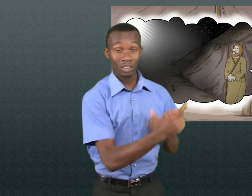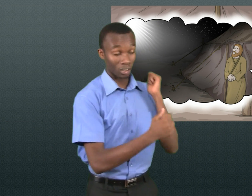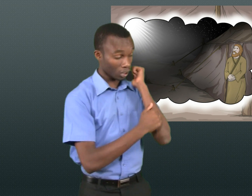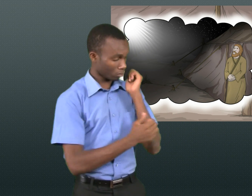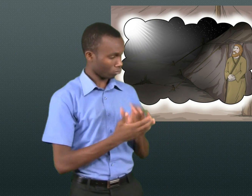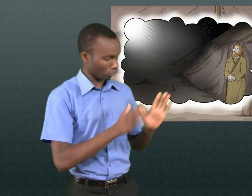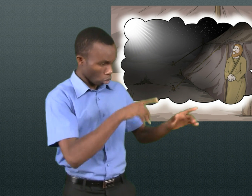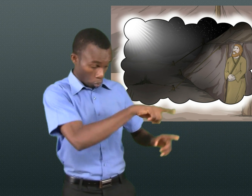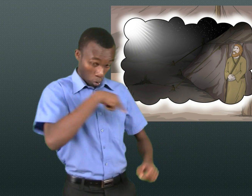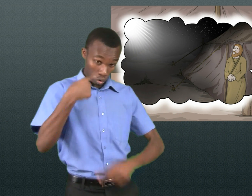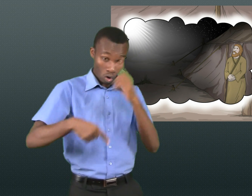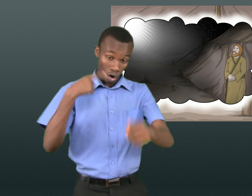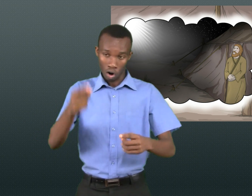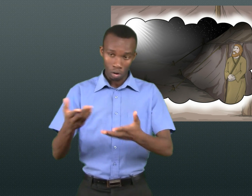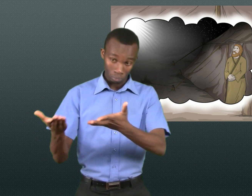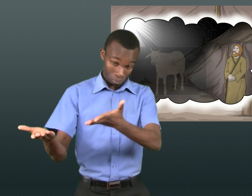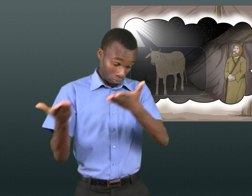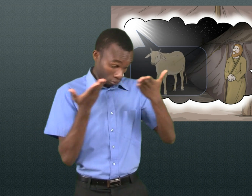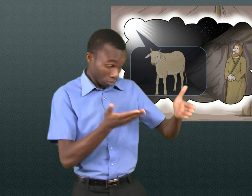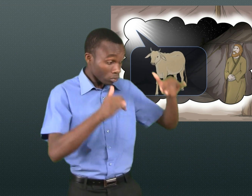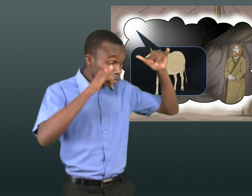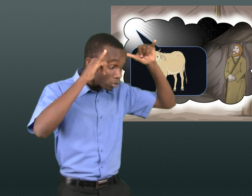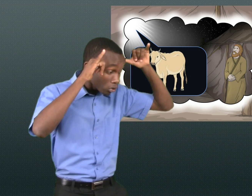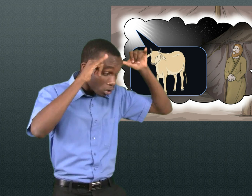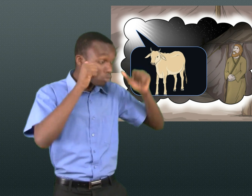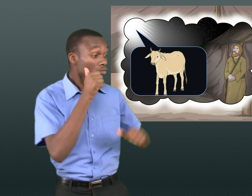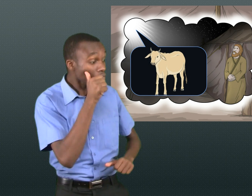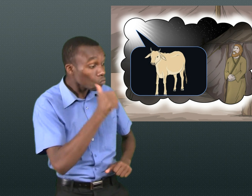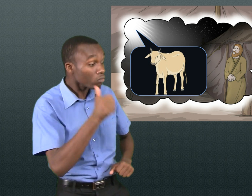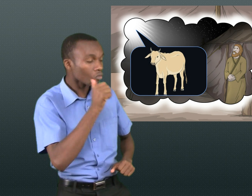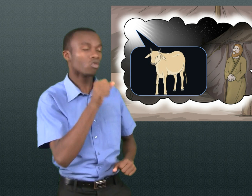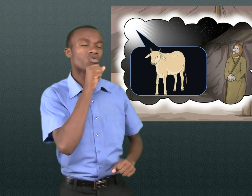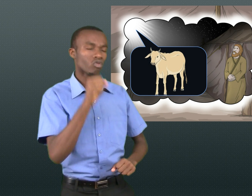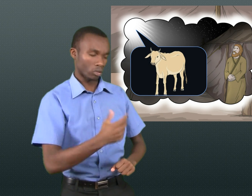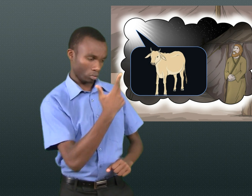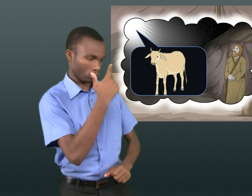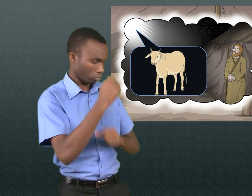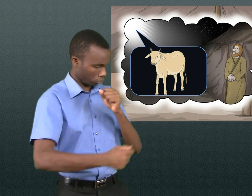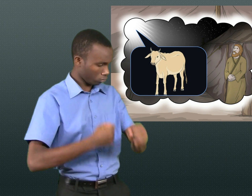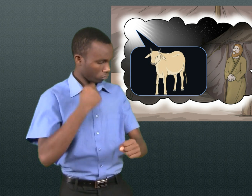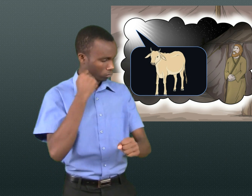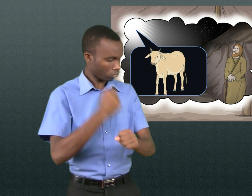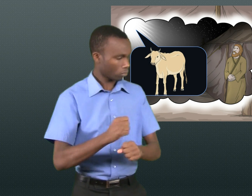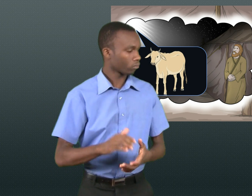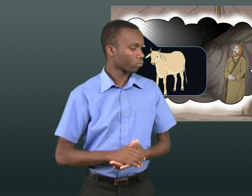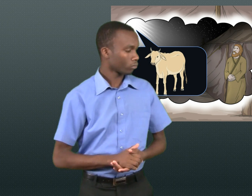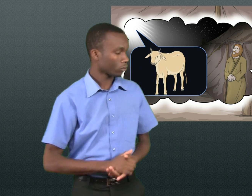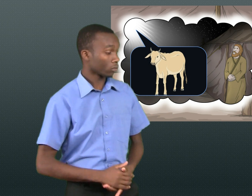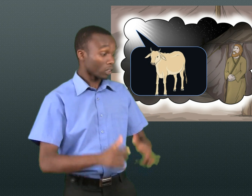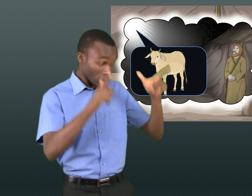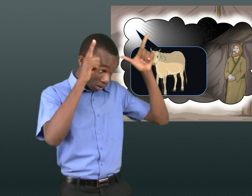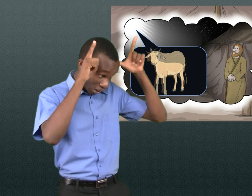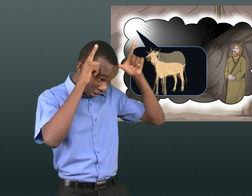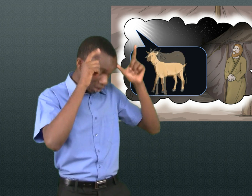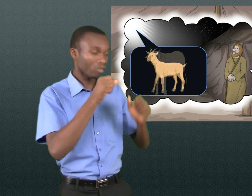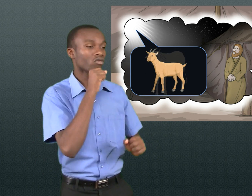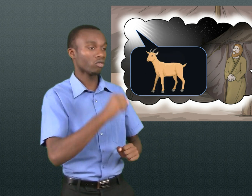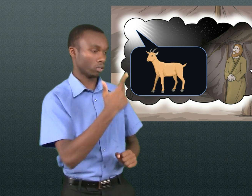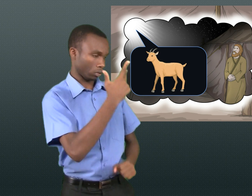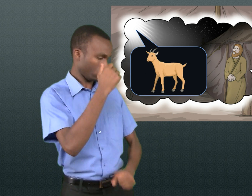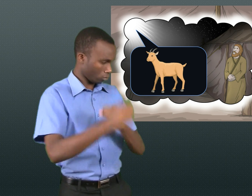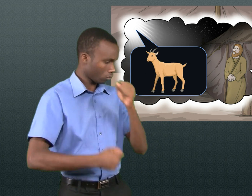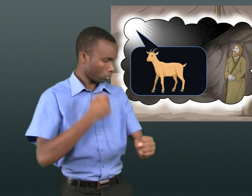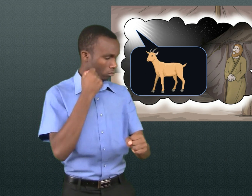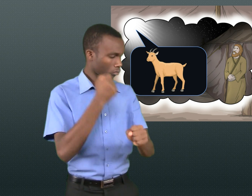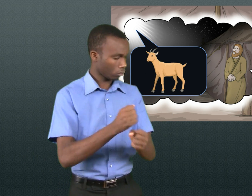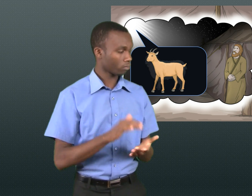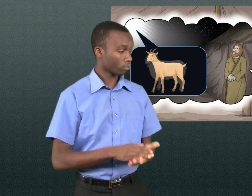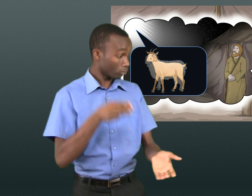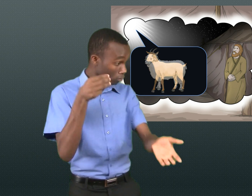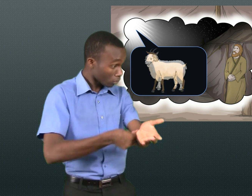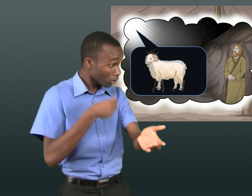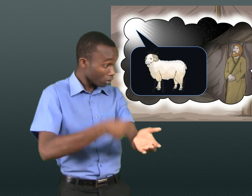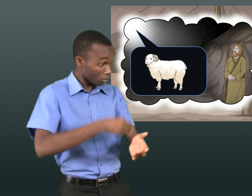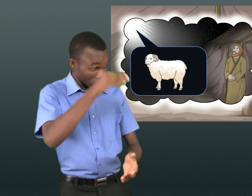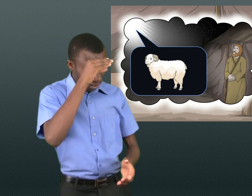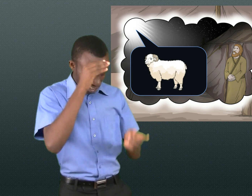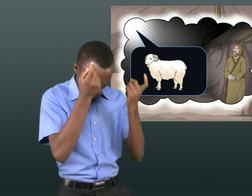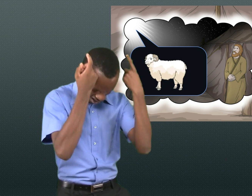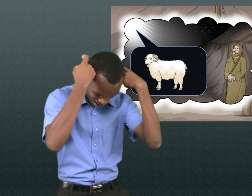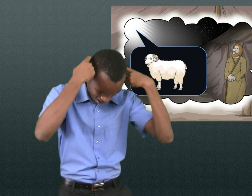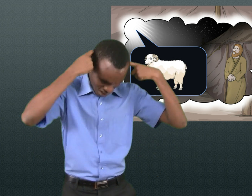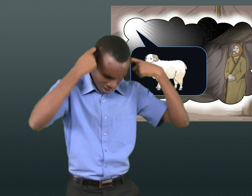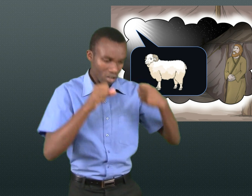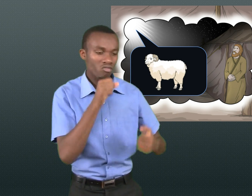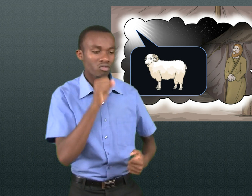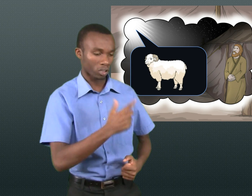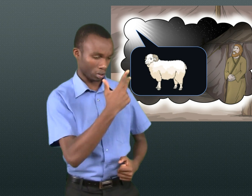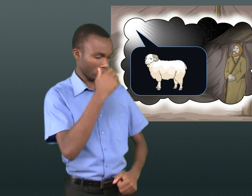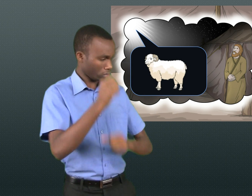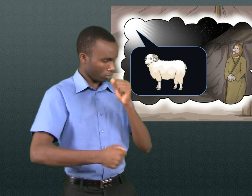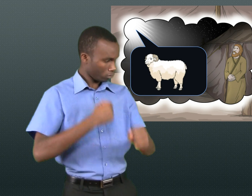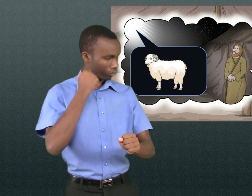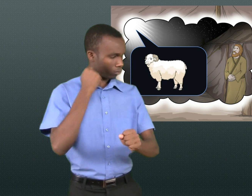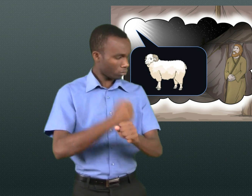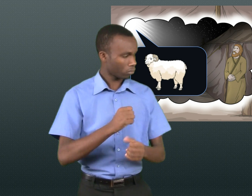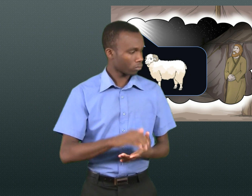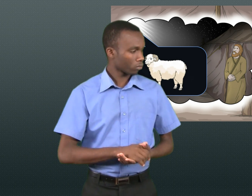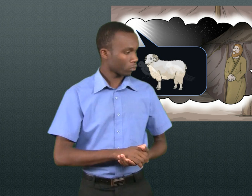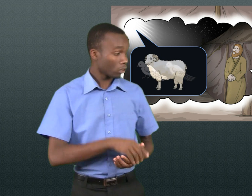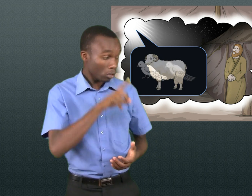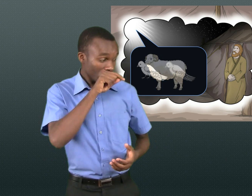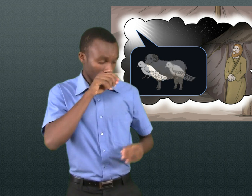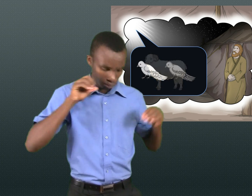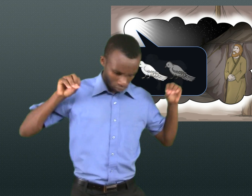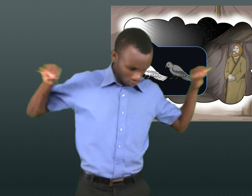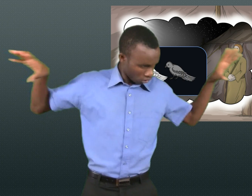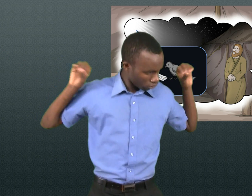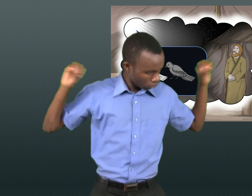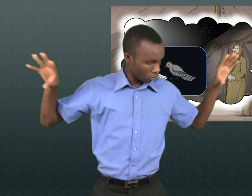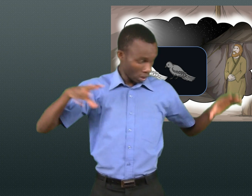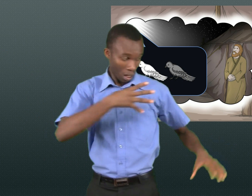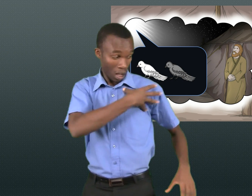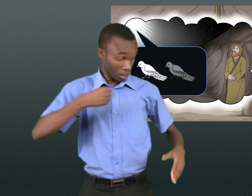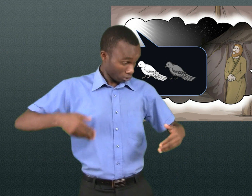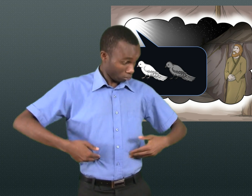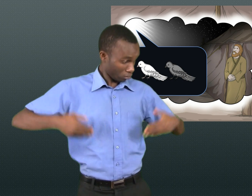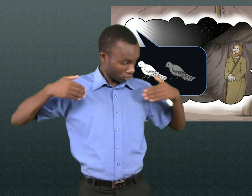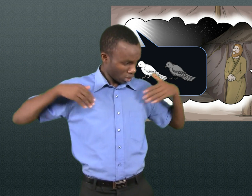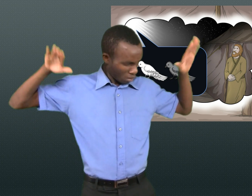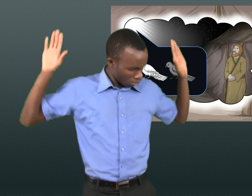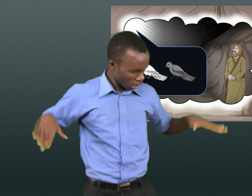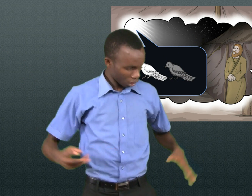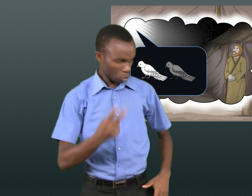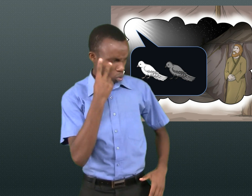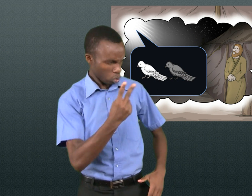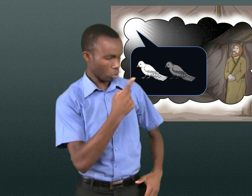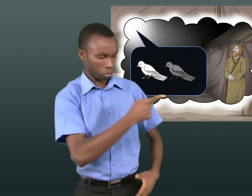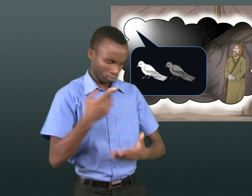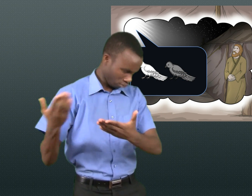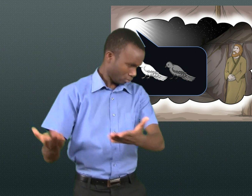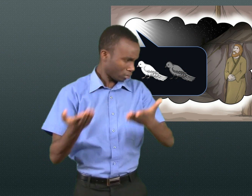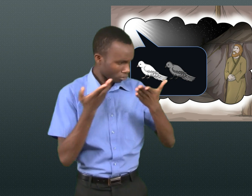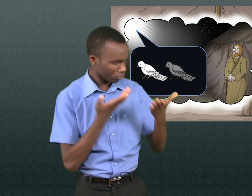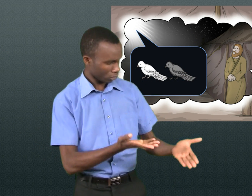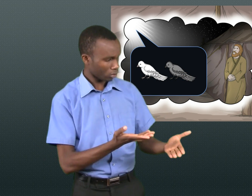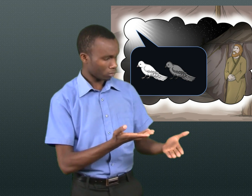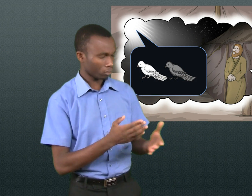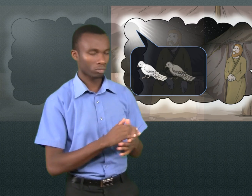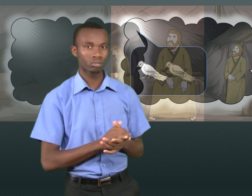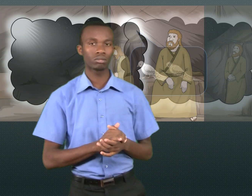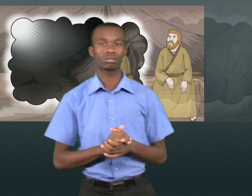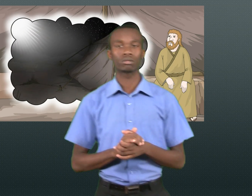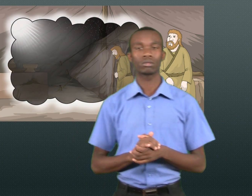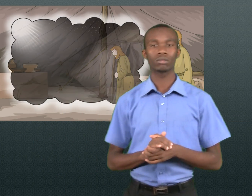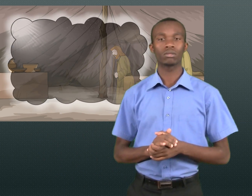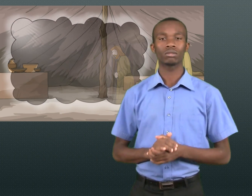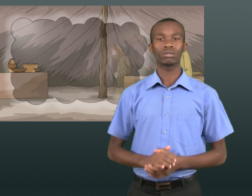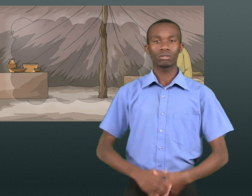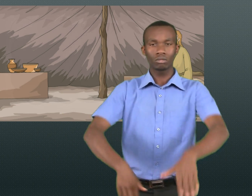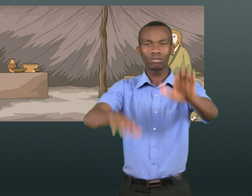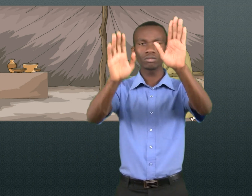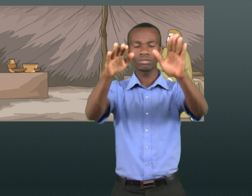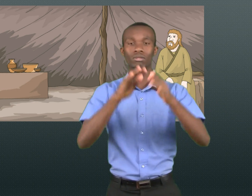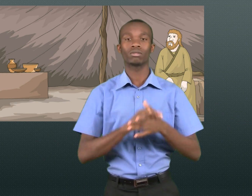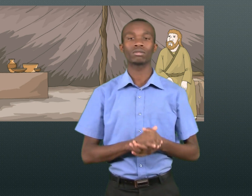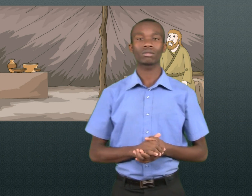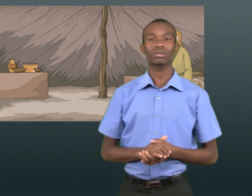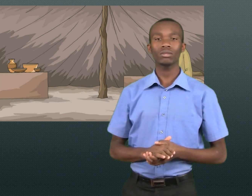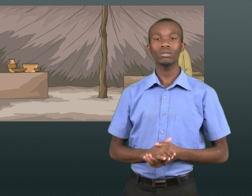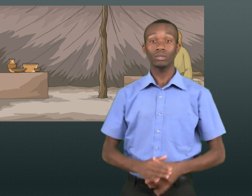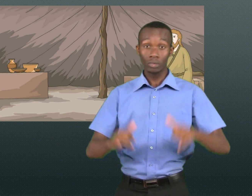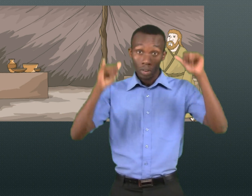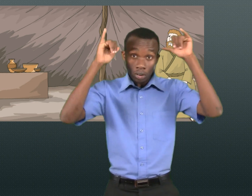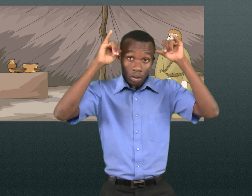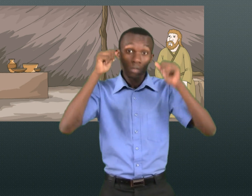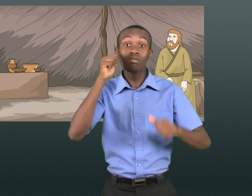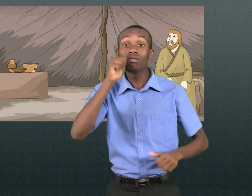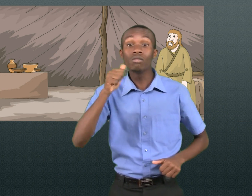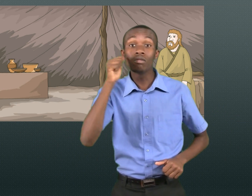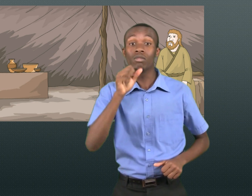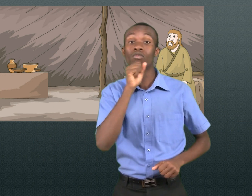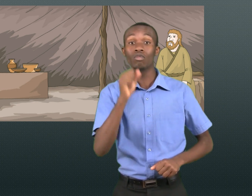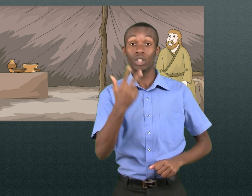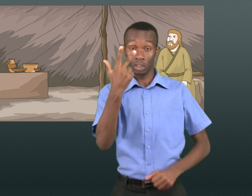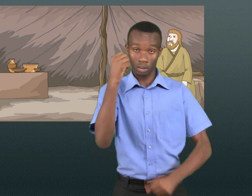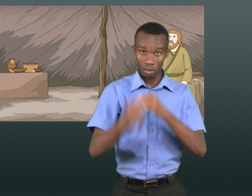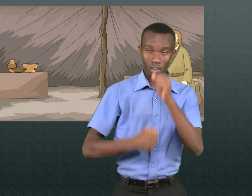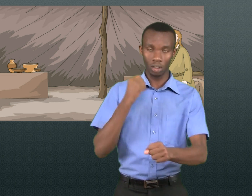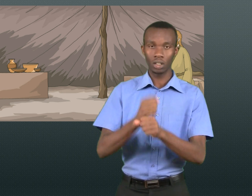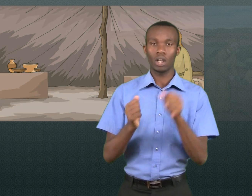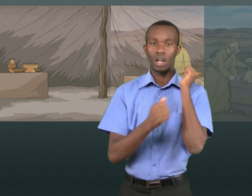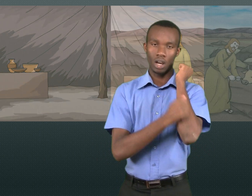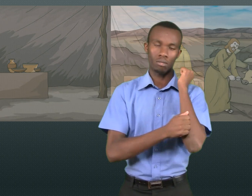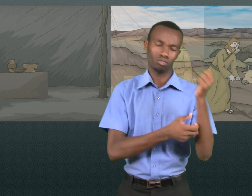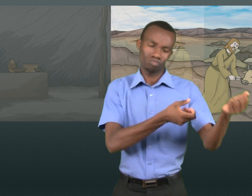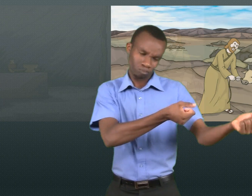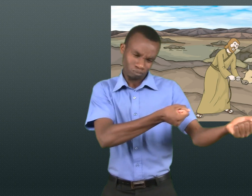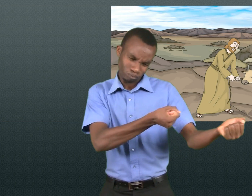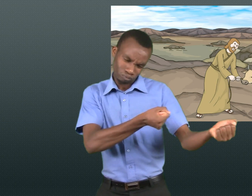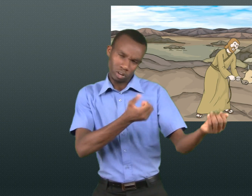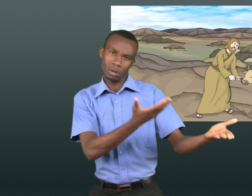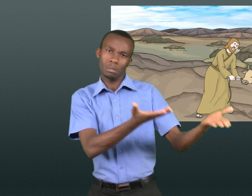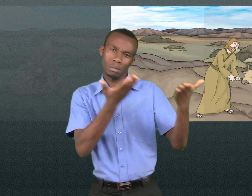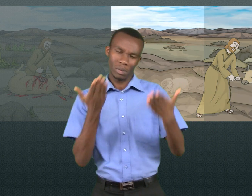And the LORD said to him, “Bring Me a heifer, a goat, and a ram, each three years old, along with a turtledove and a young pigeon.”